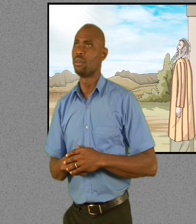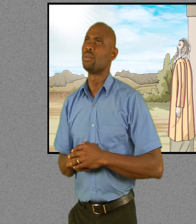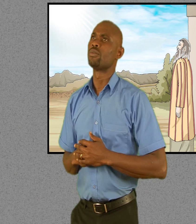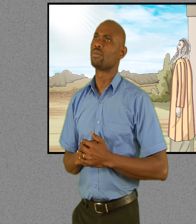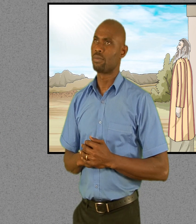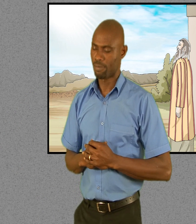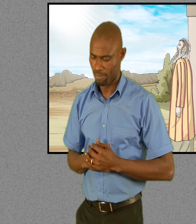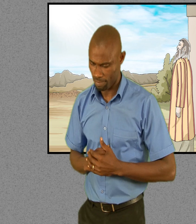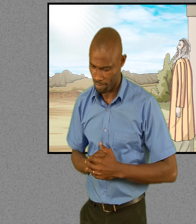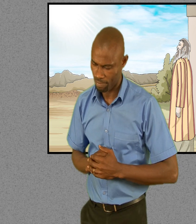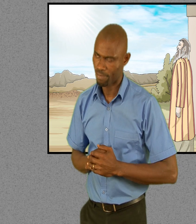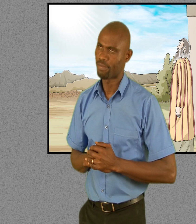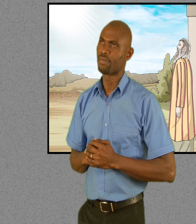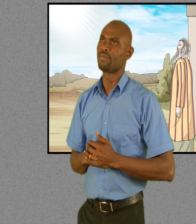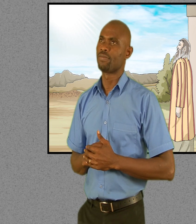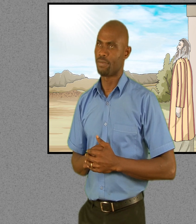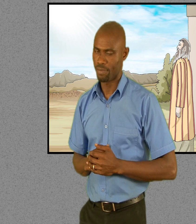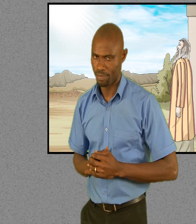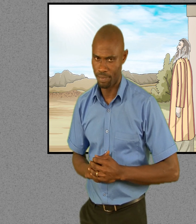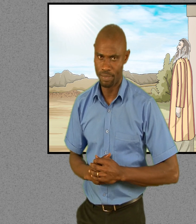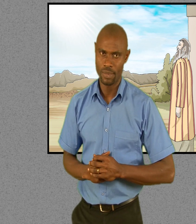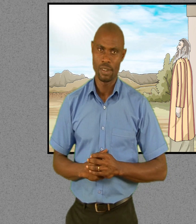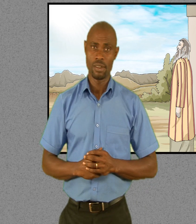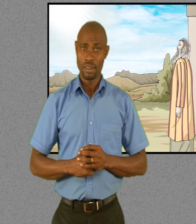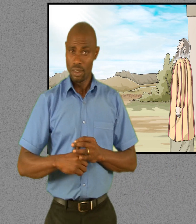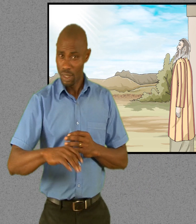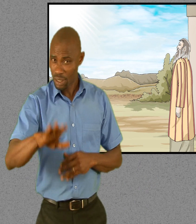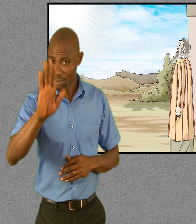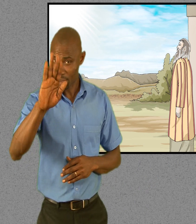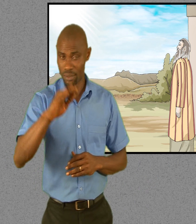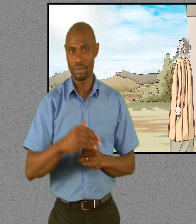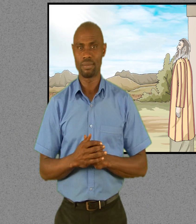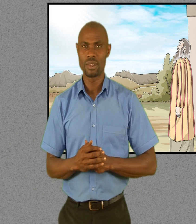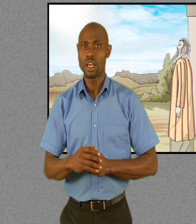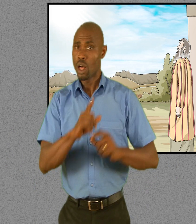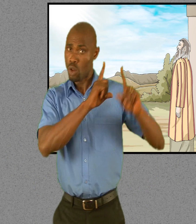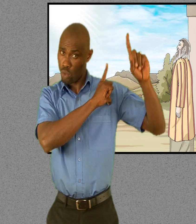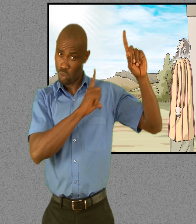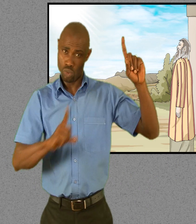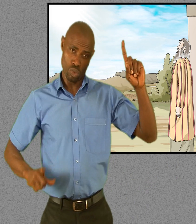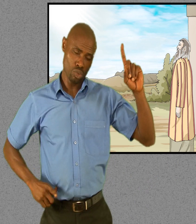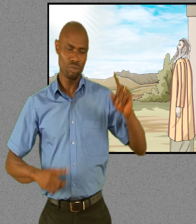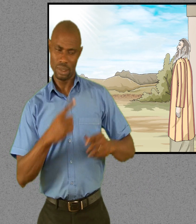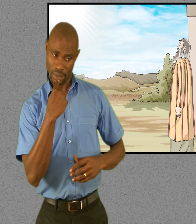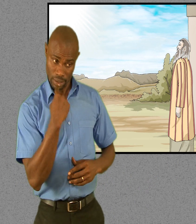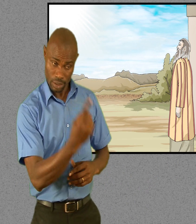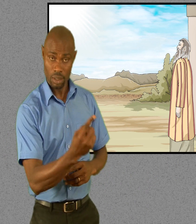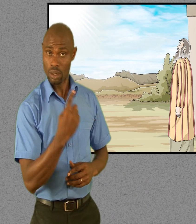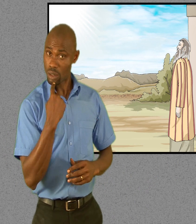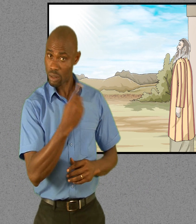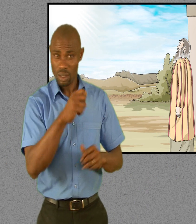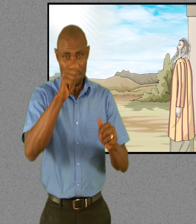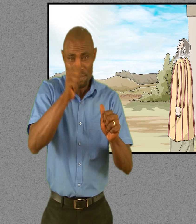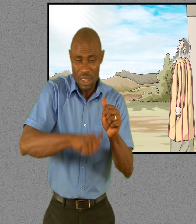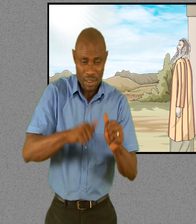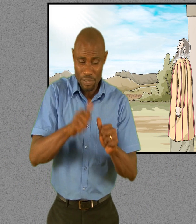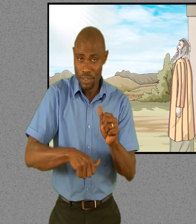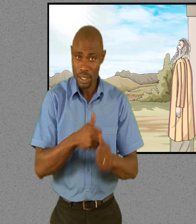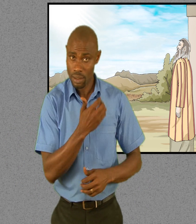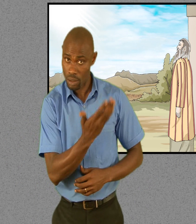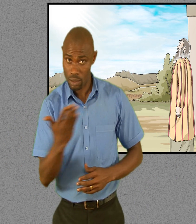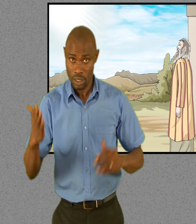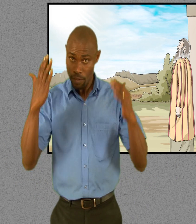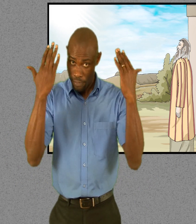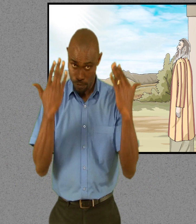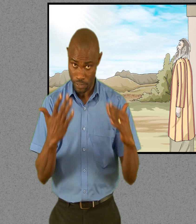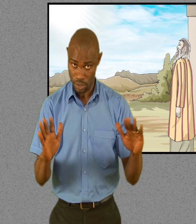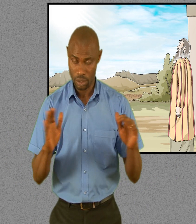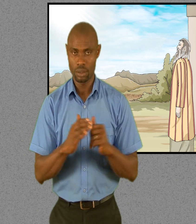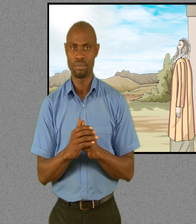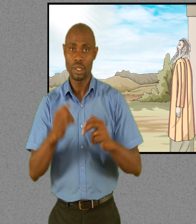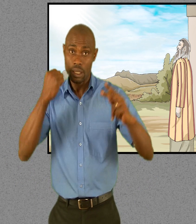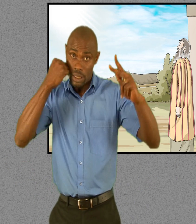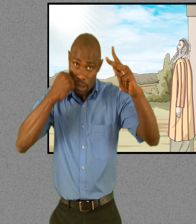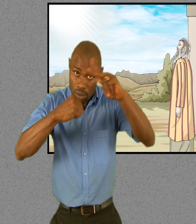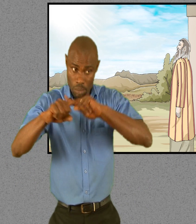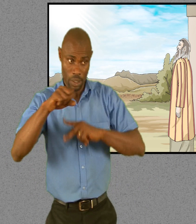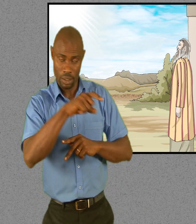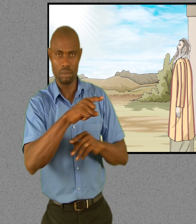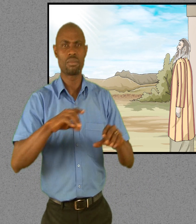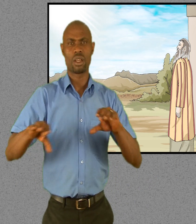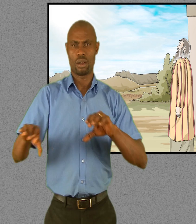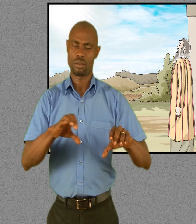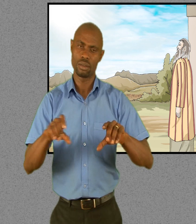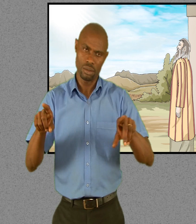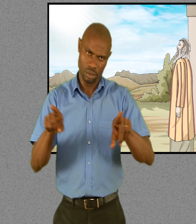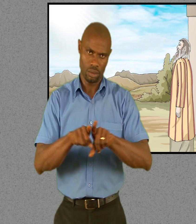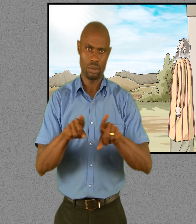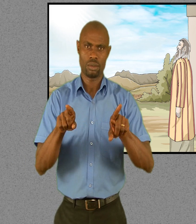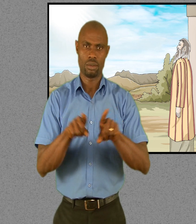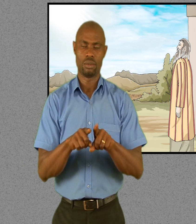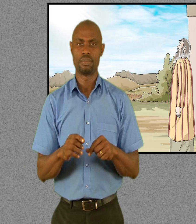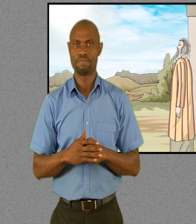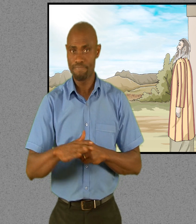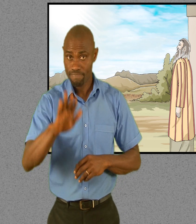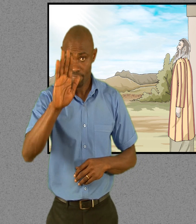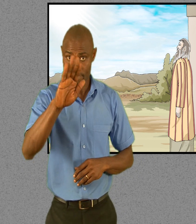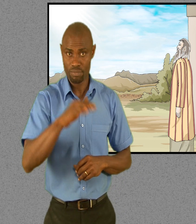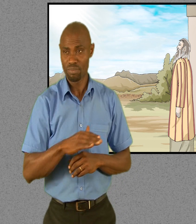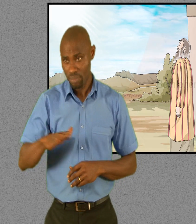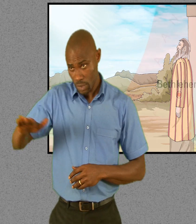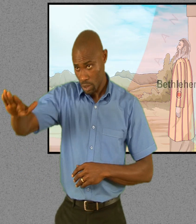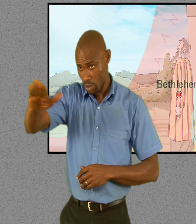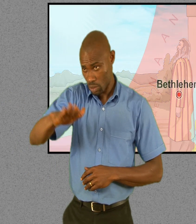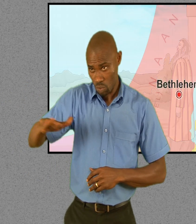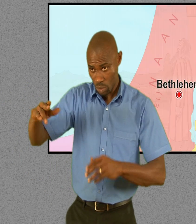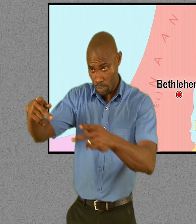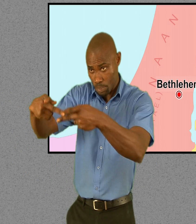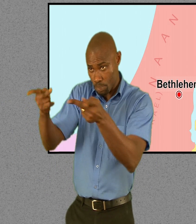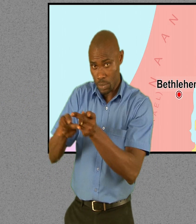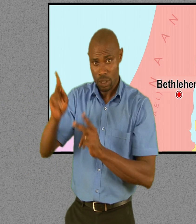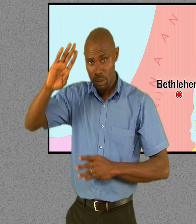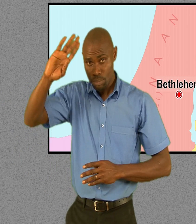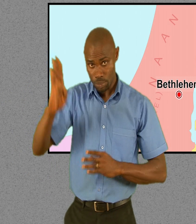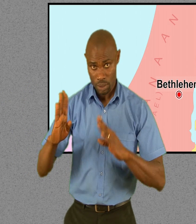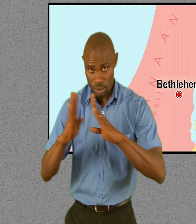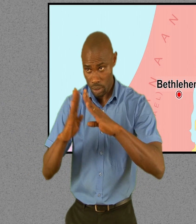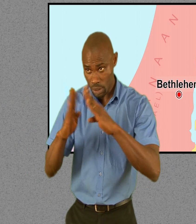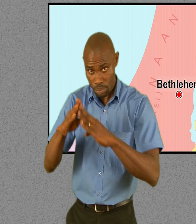You are to anoint for Me the one I indicate.”